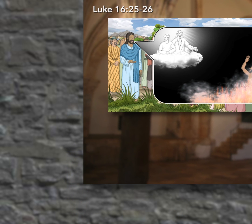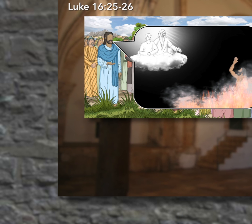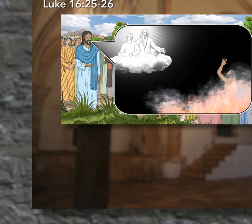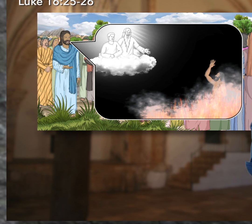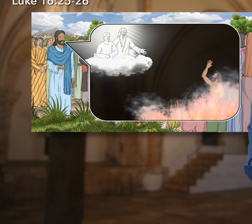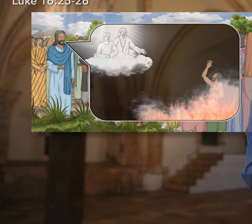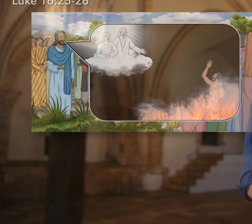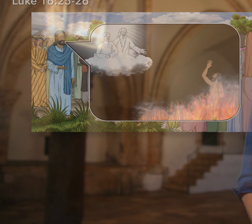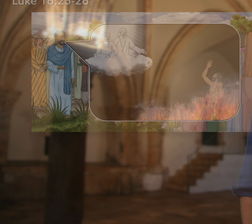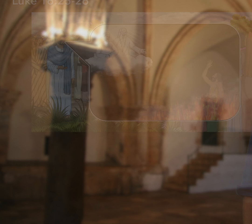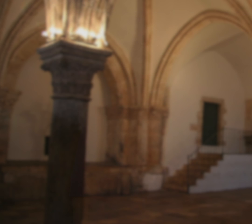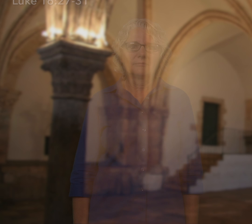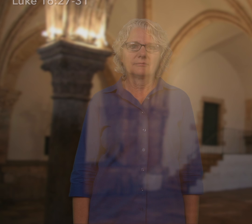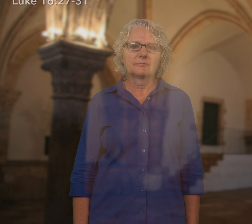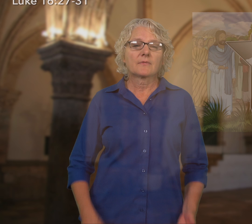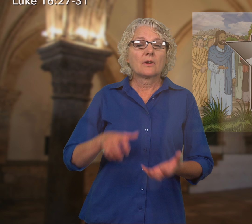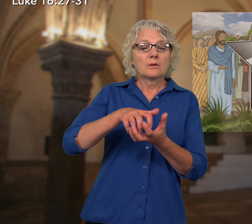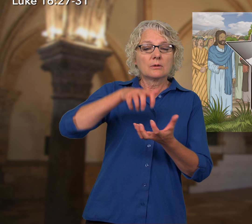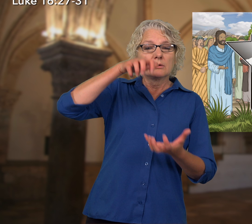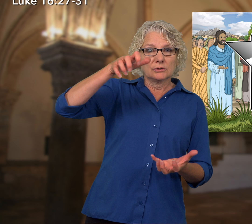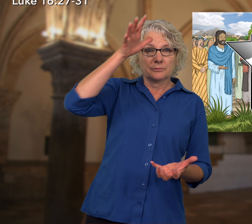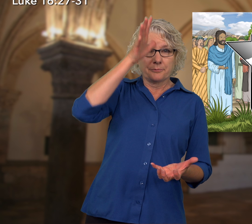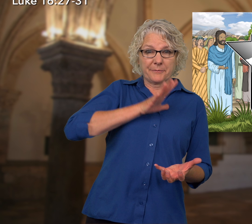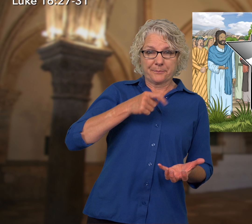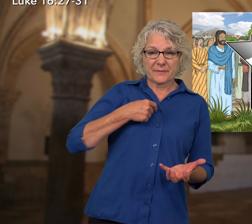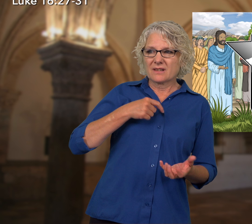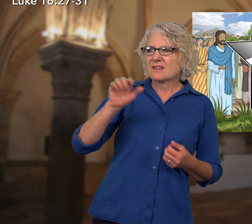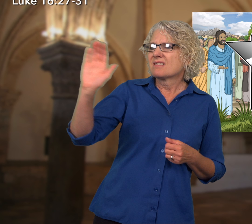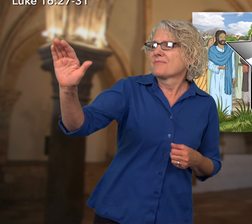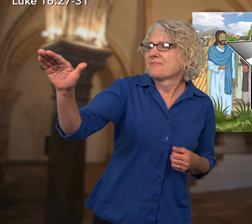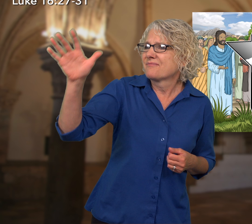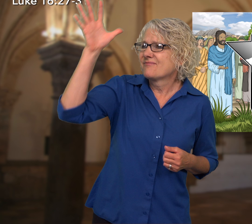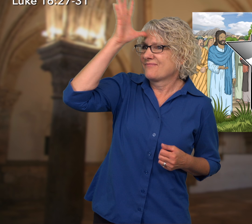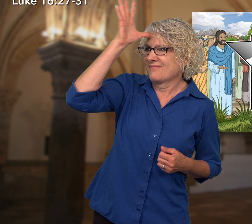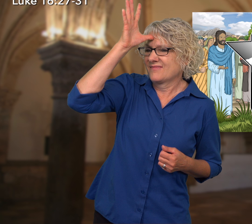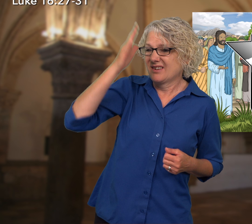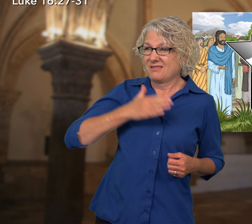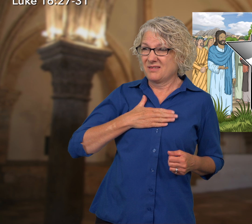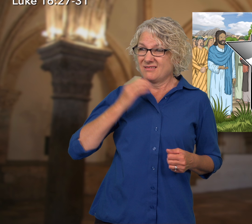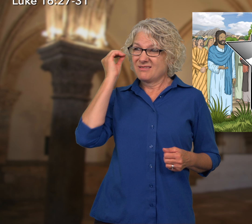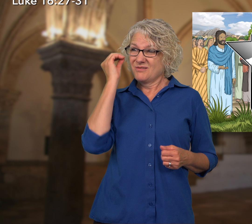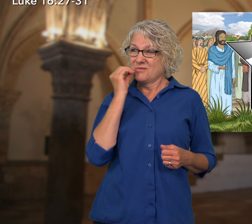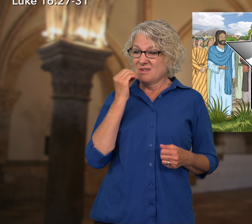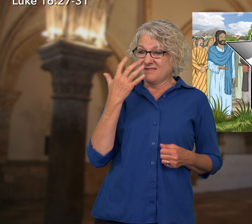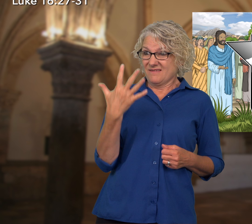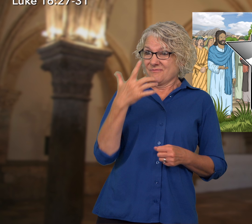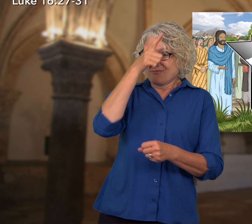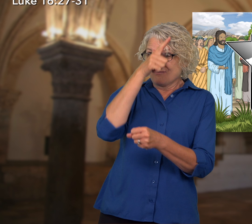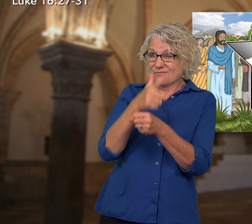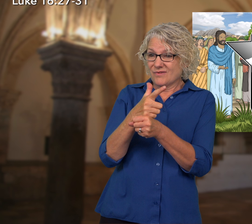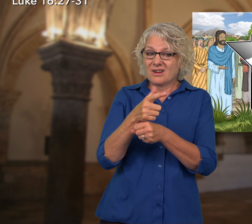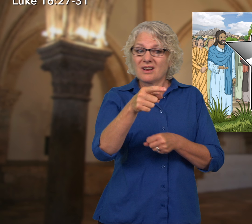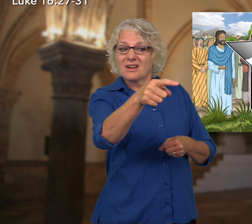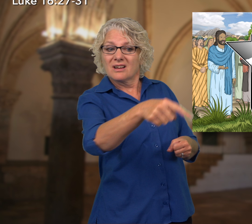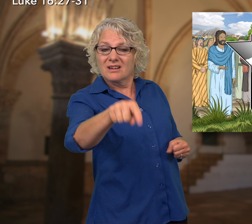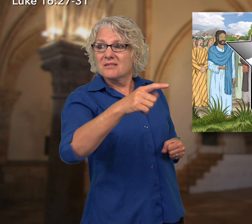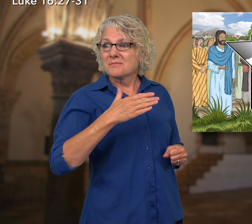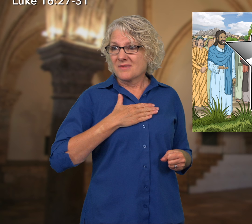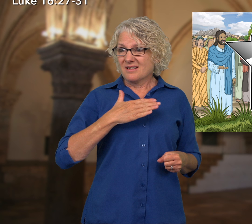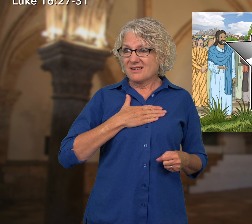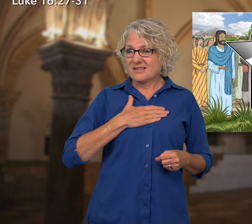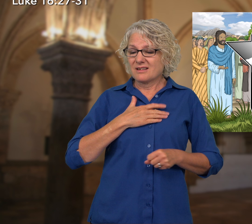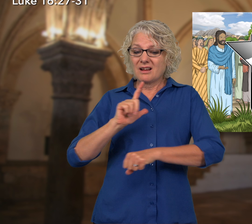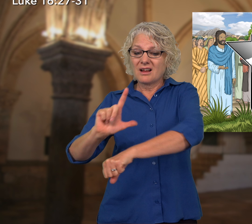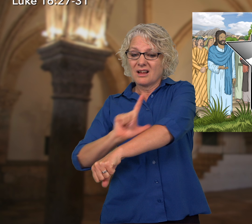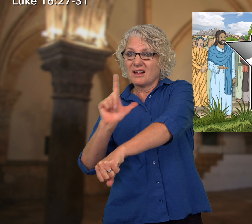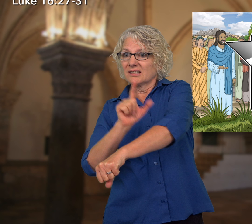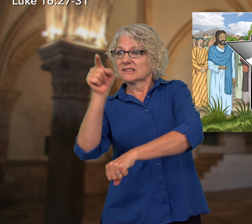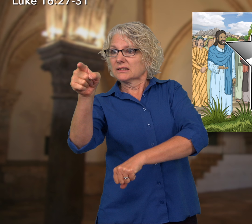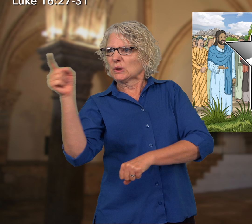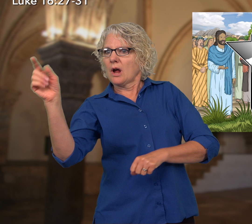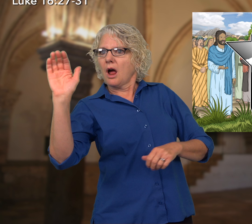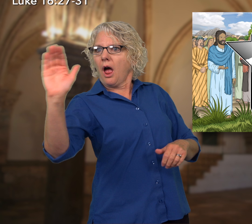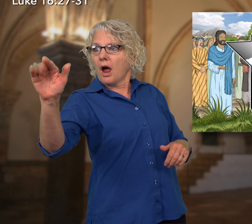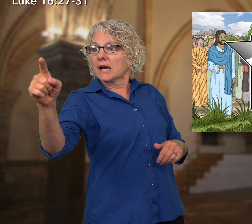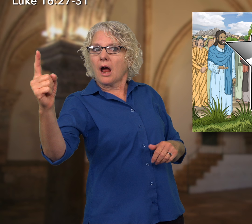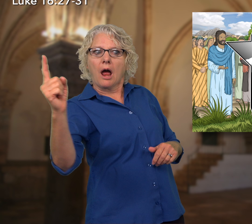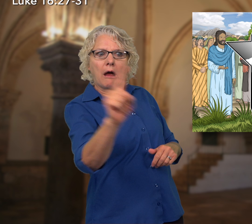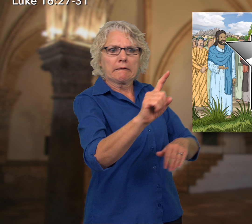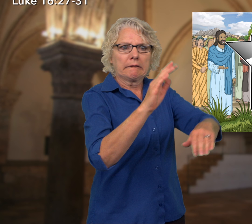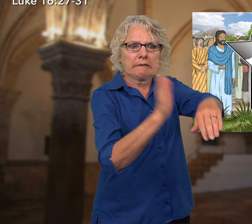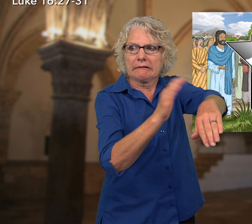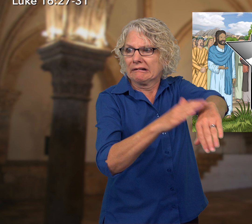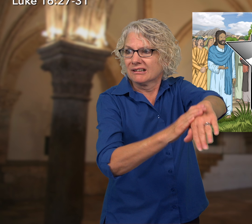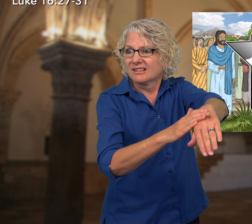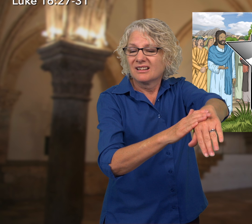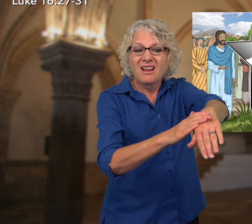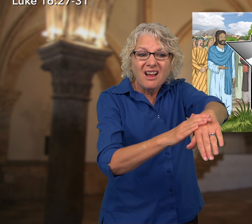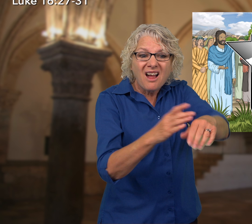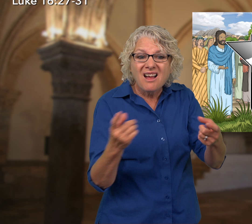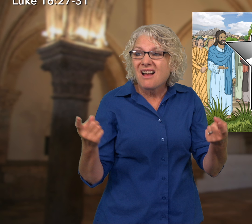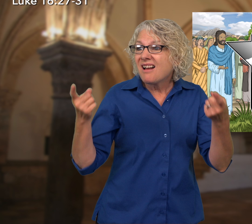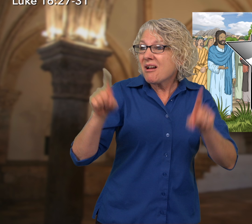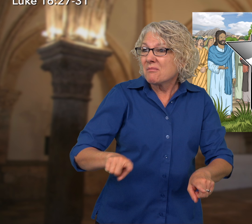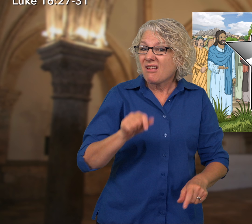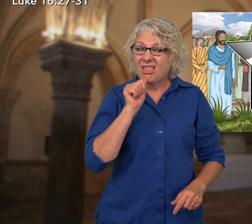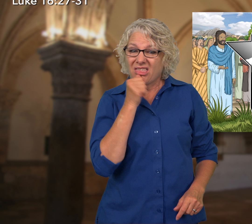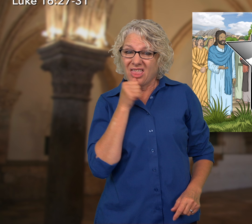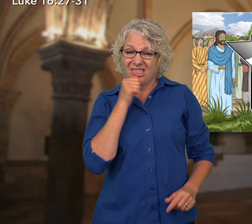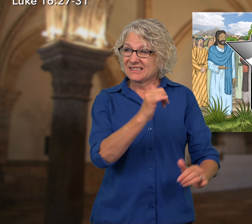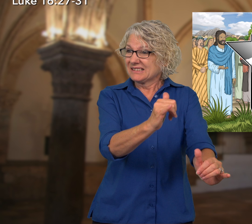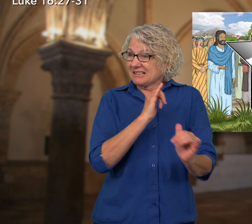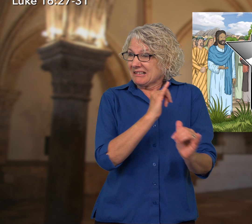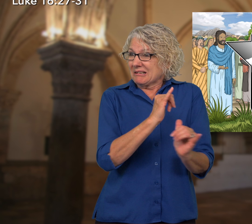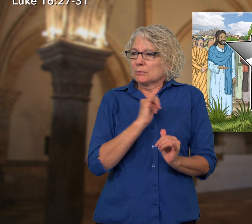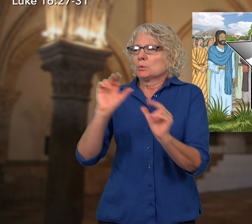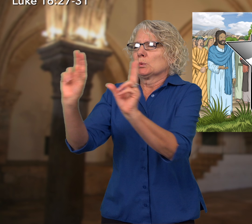‘Then I beg you, father,’ he said, ‘send Lazarus to my father’s house, for I have five brothers.